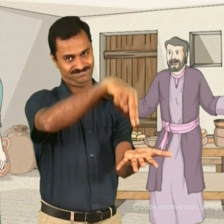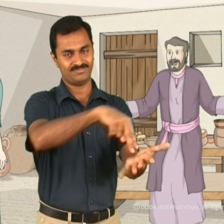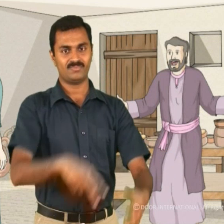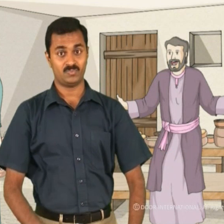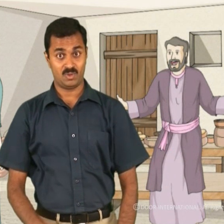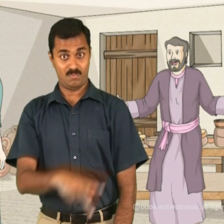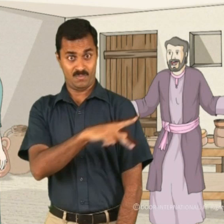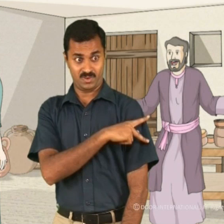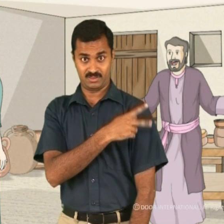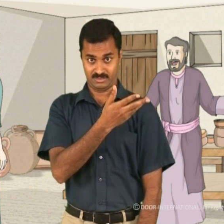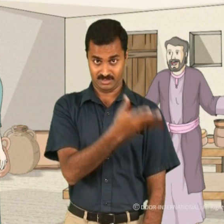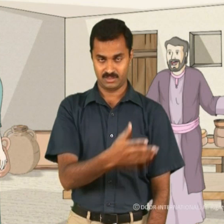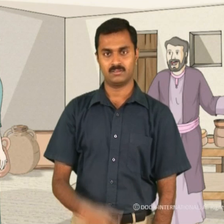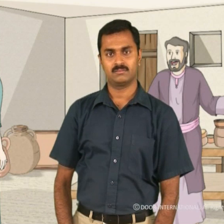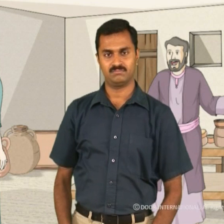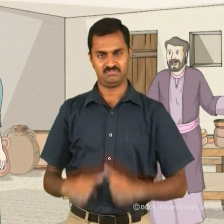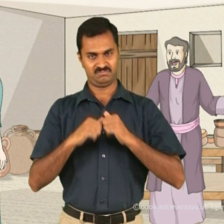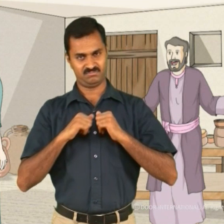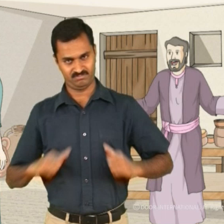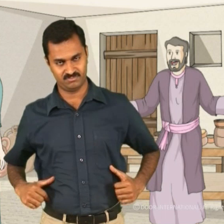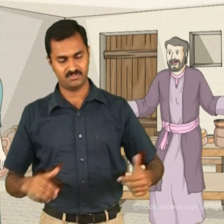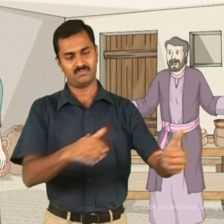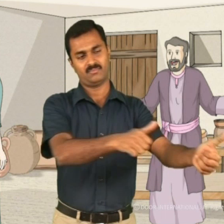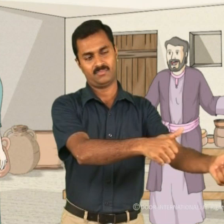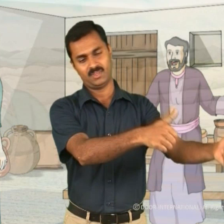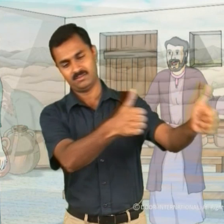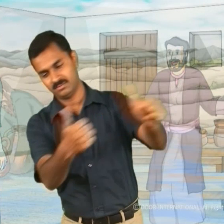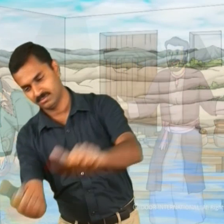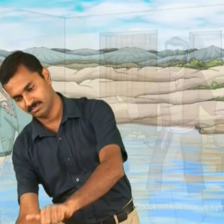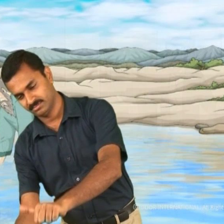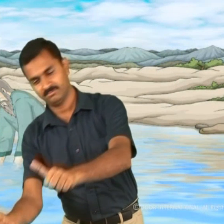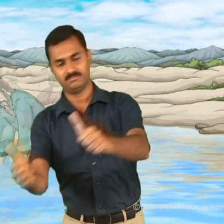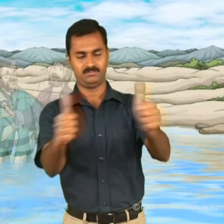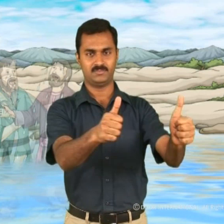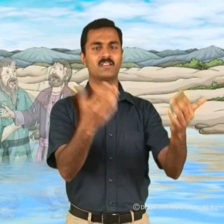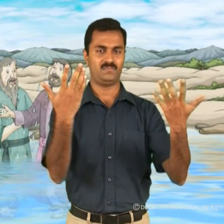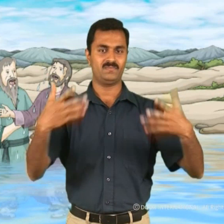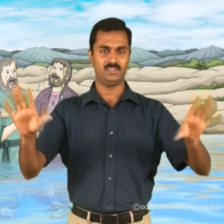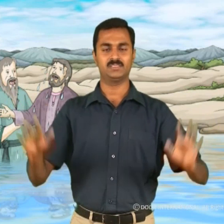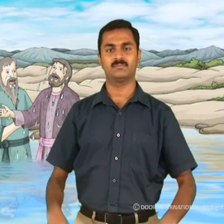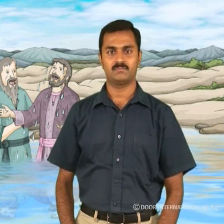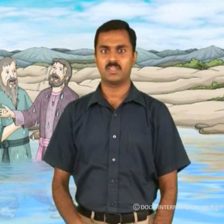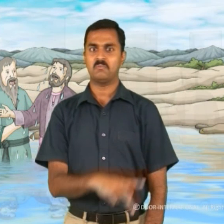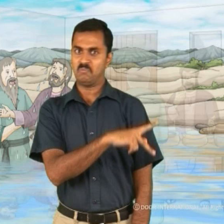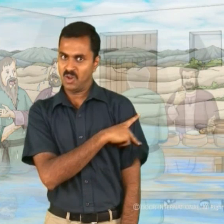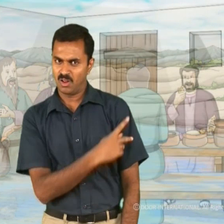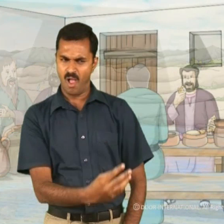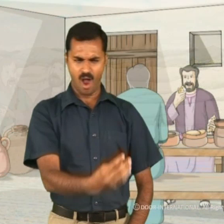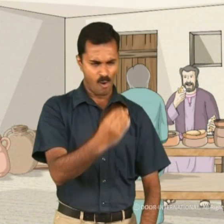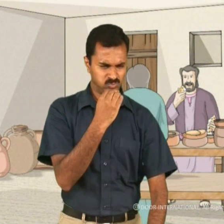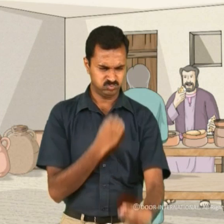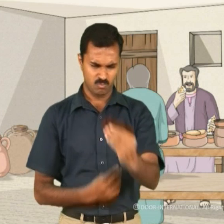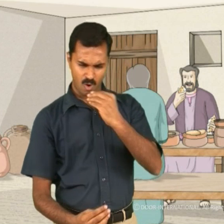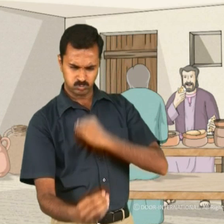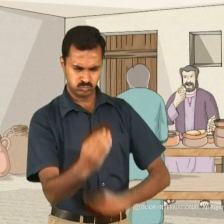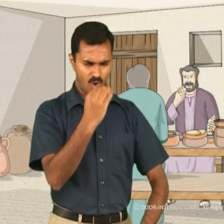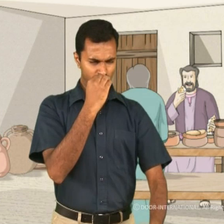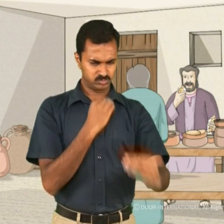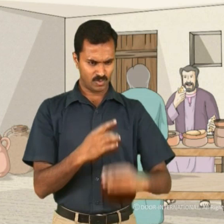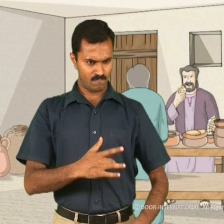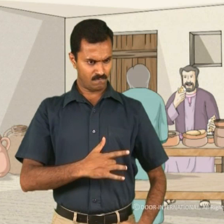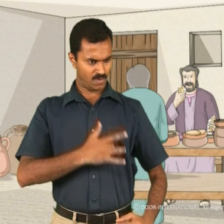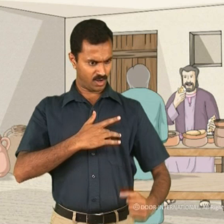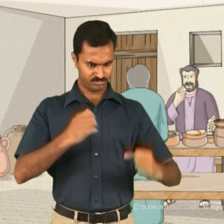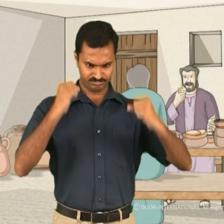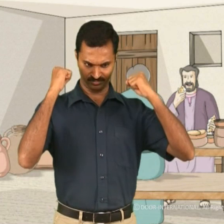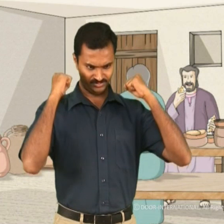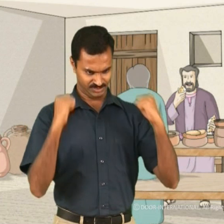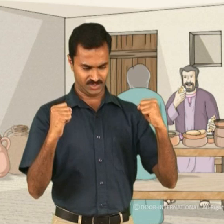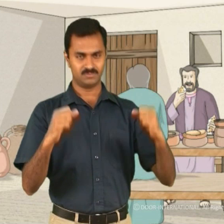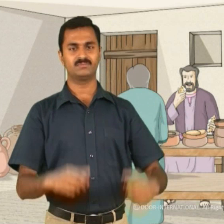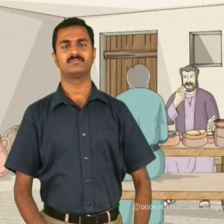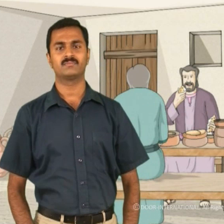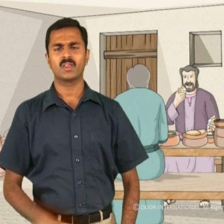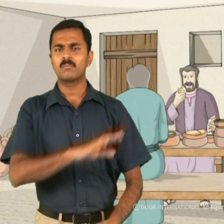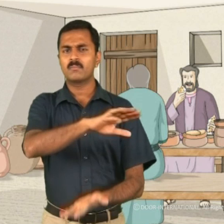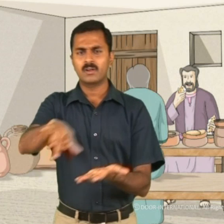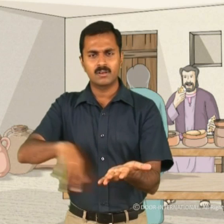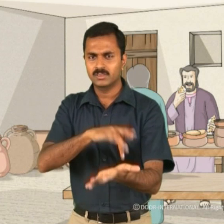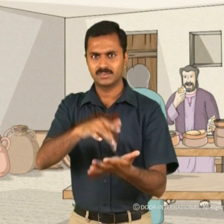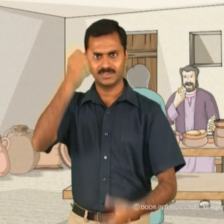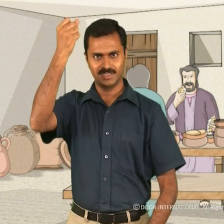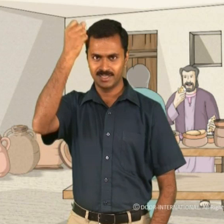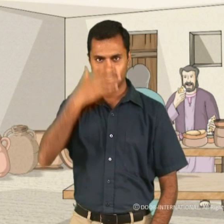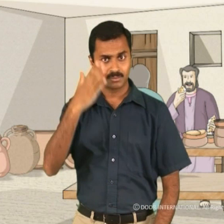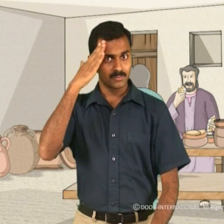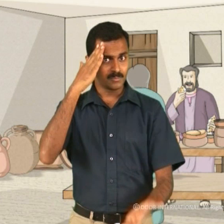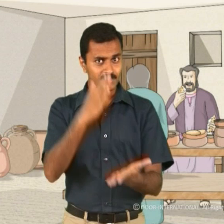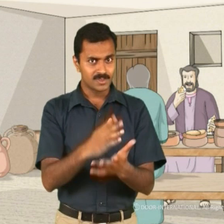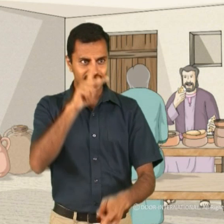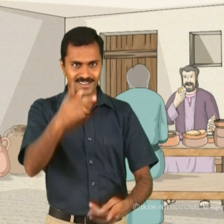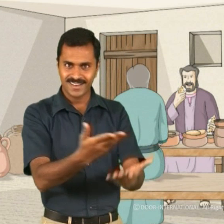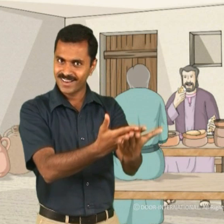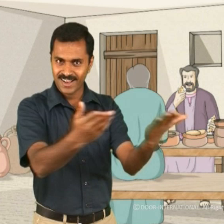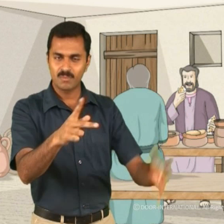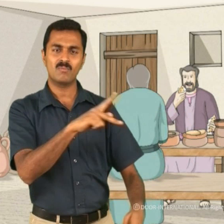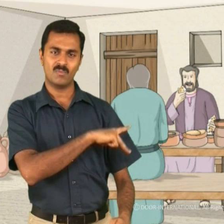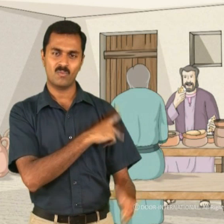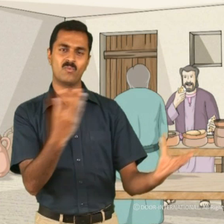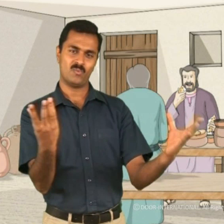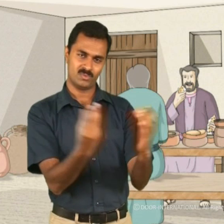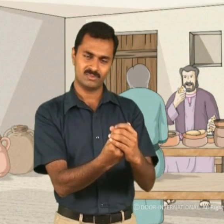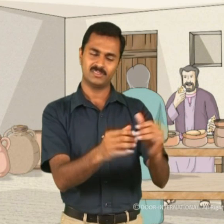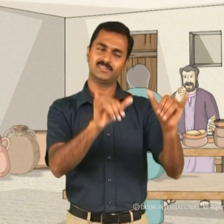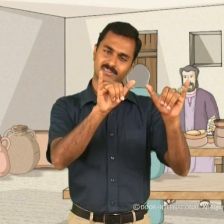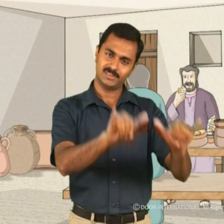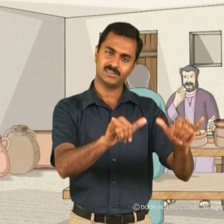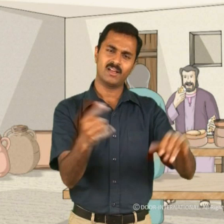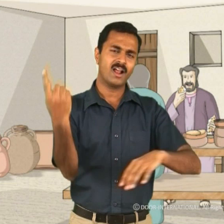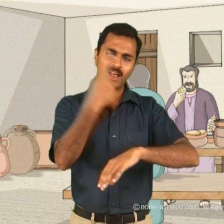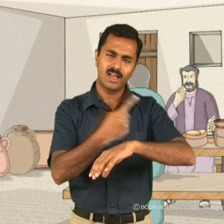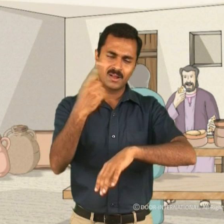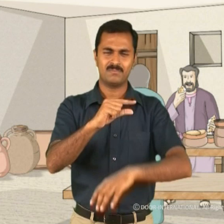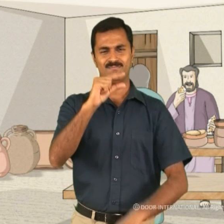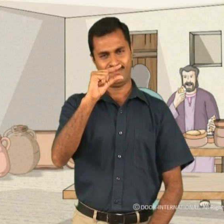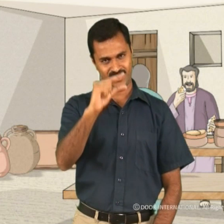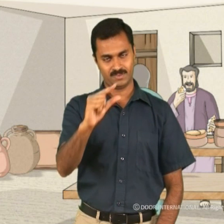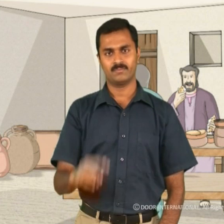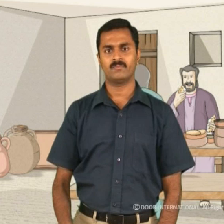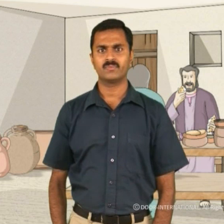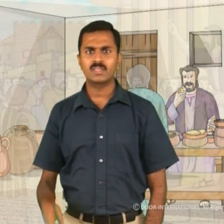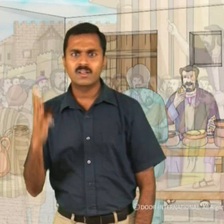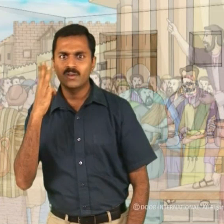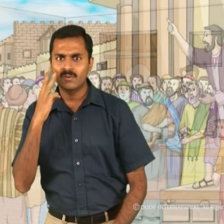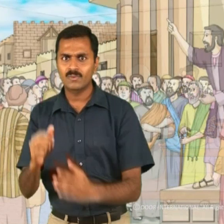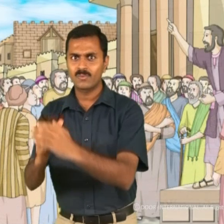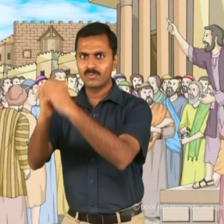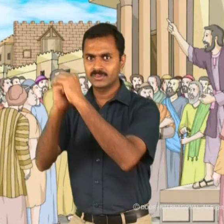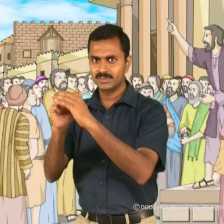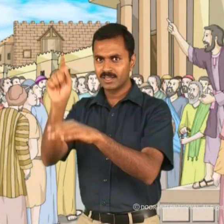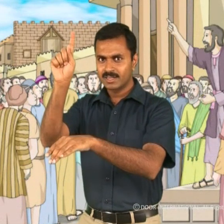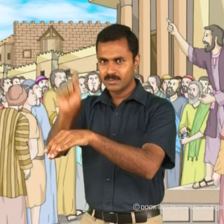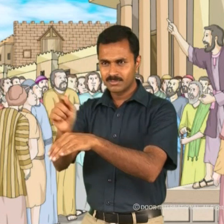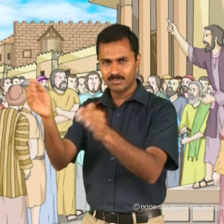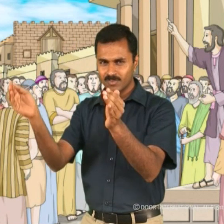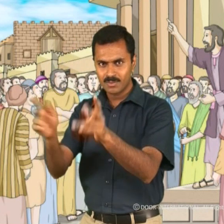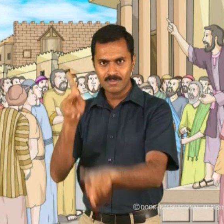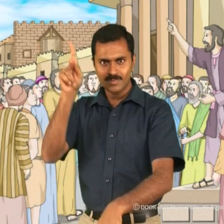He got up and was baptized, and after taking some food, he regained his strength. And he spent several days with the disciples in Damascus.